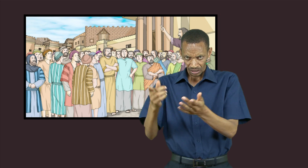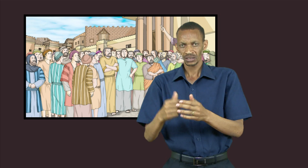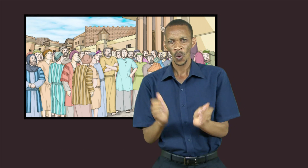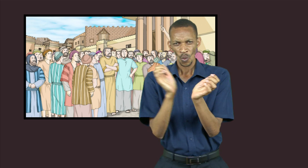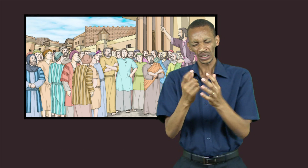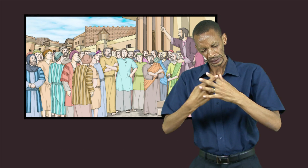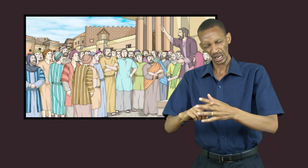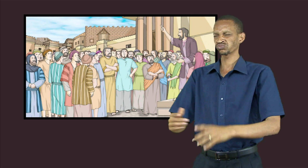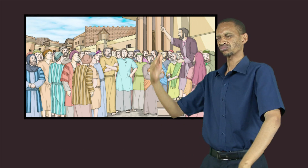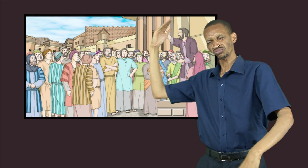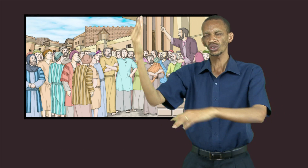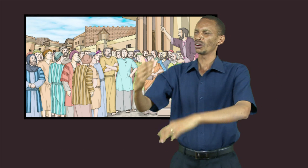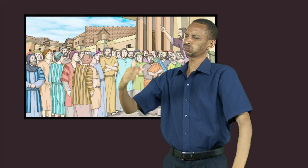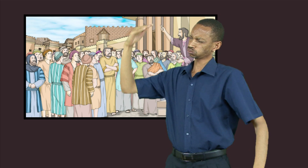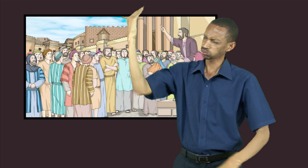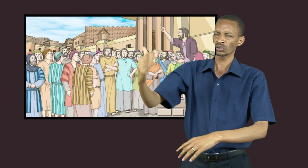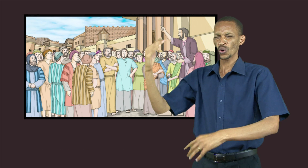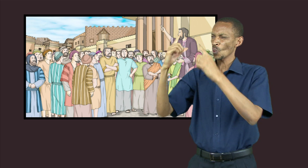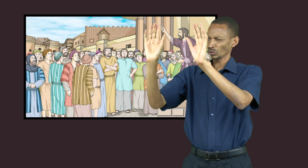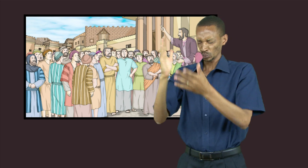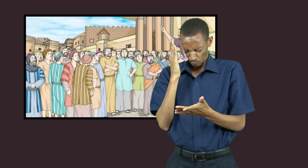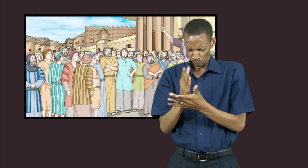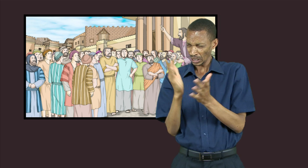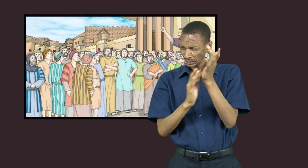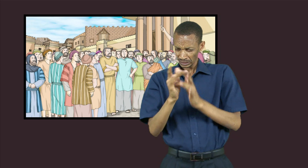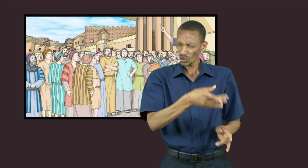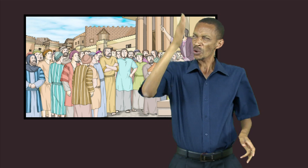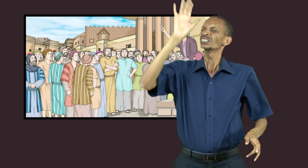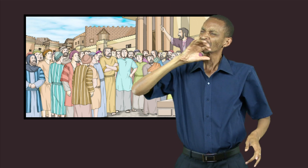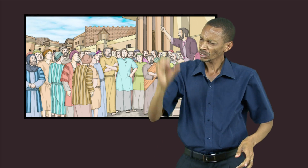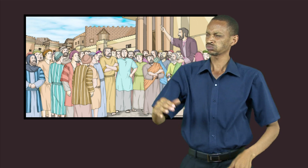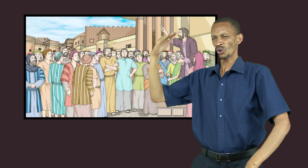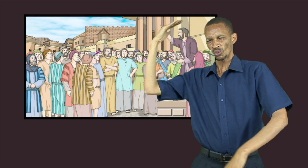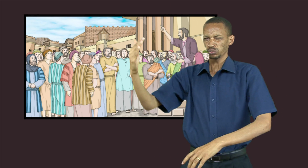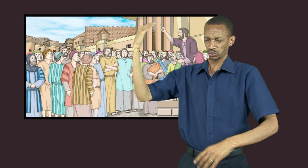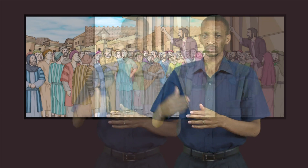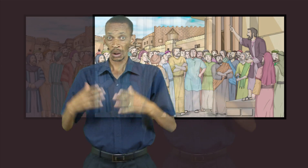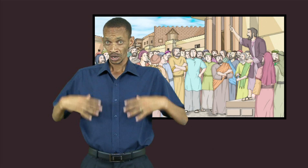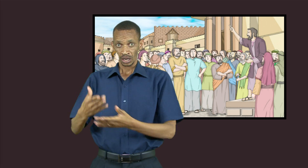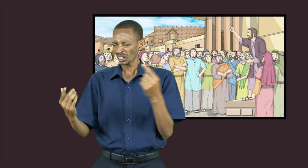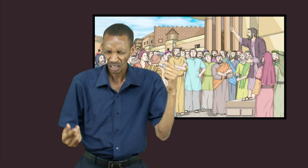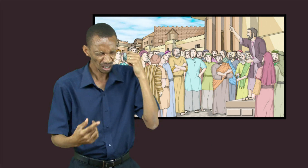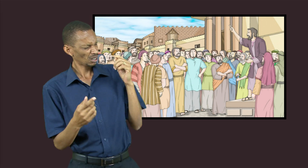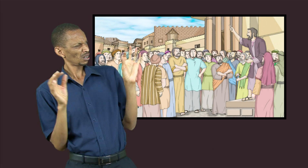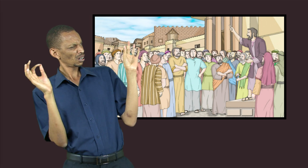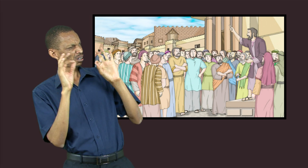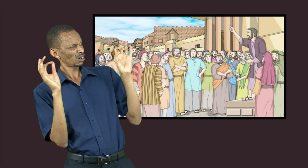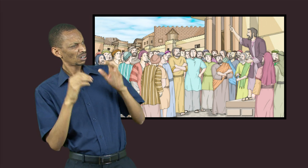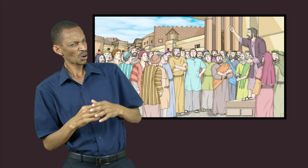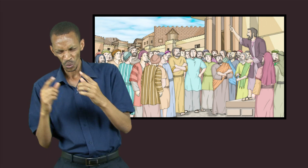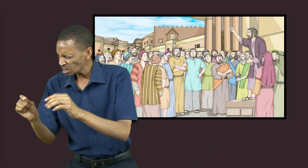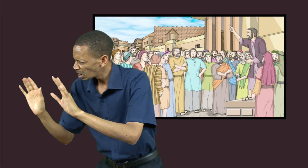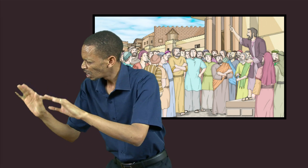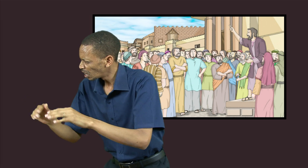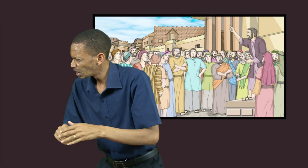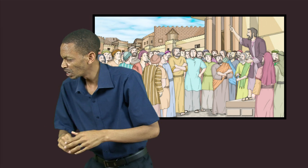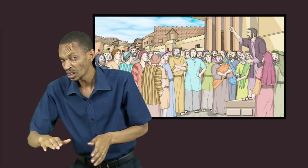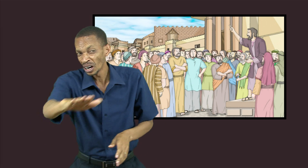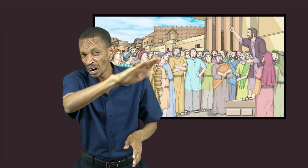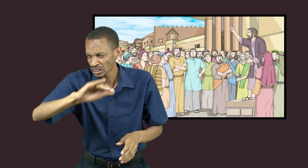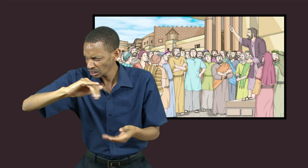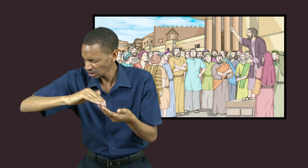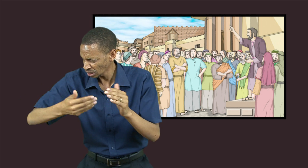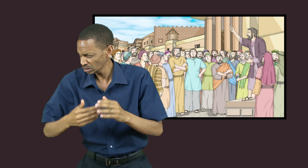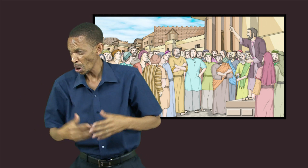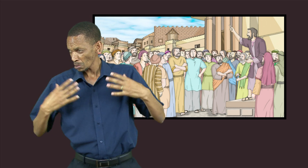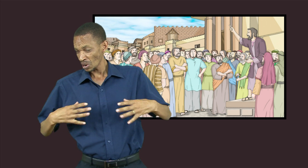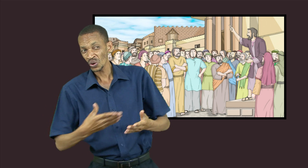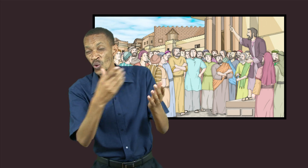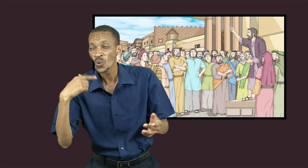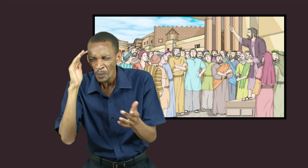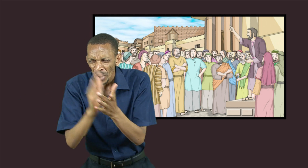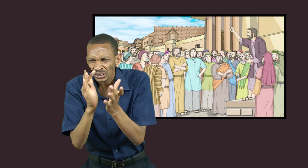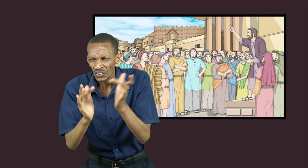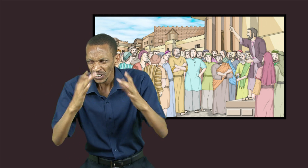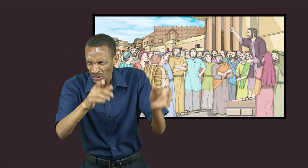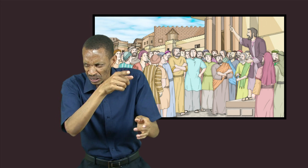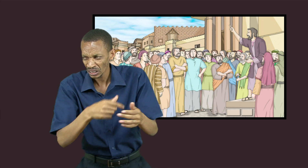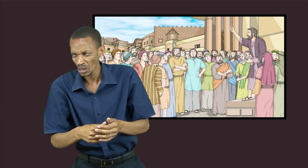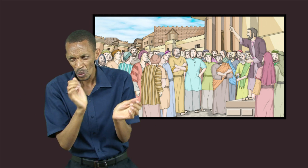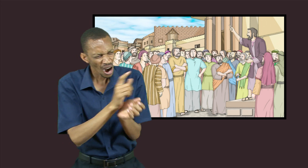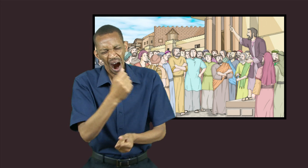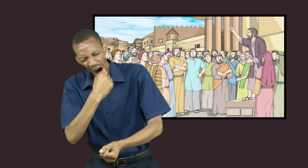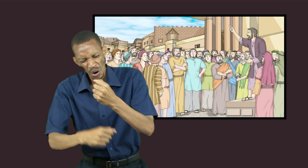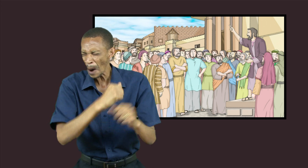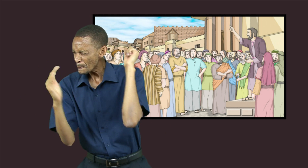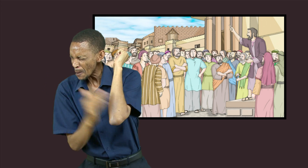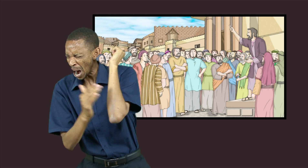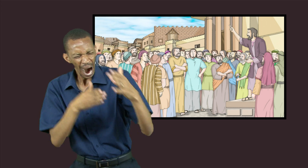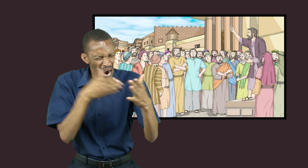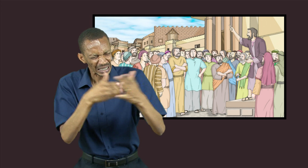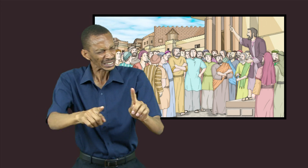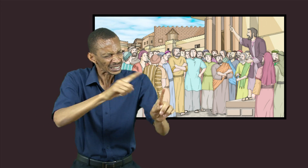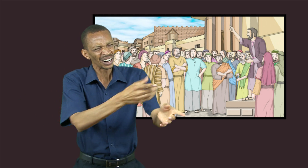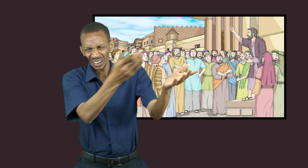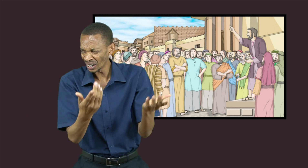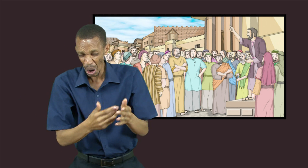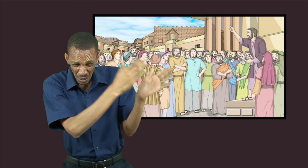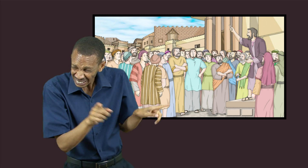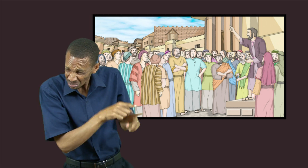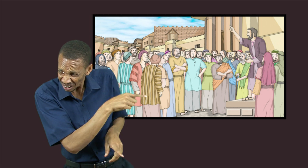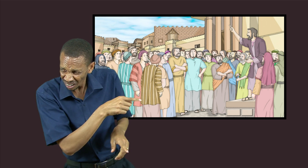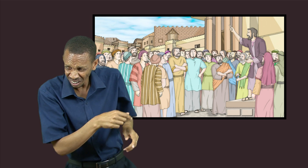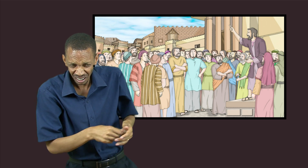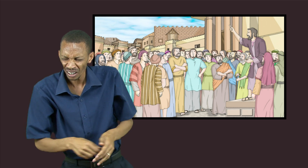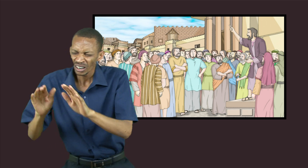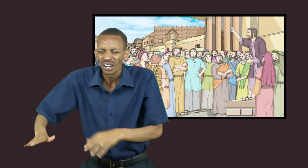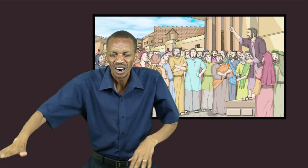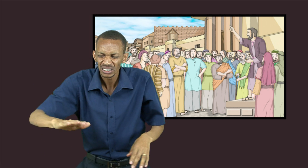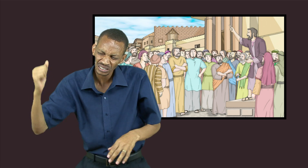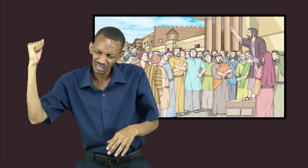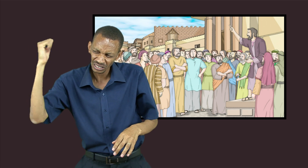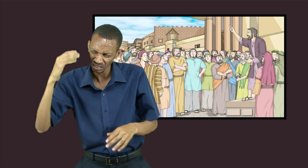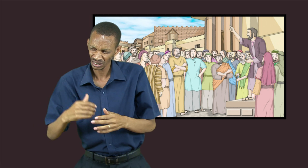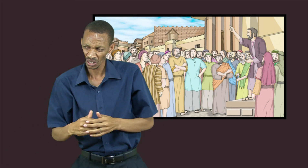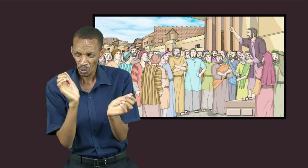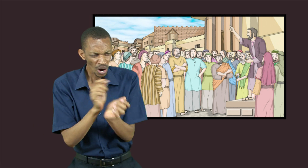All who heard him were astounded and asked, “Isn’t this the man who wreaked havoc in Jerusalem on those who call on this name?